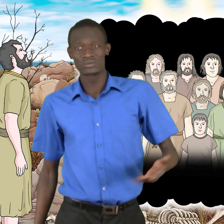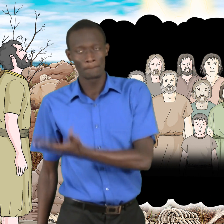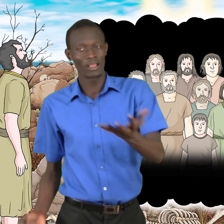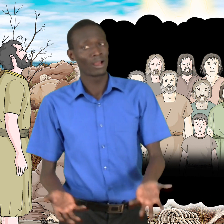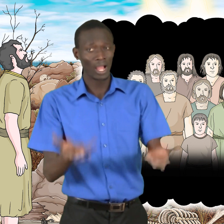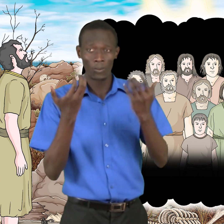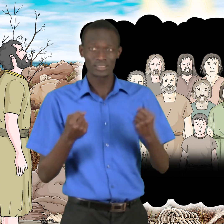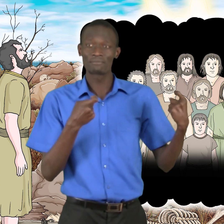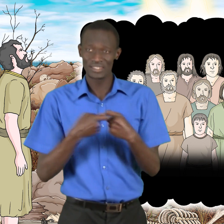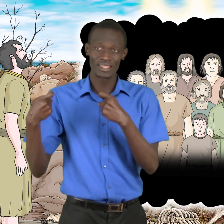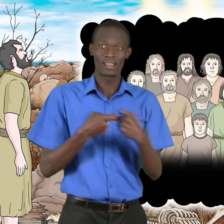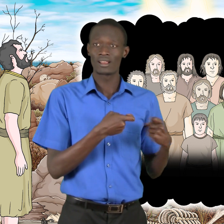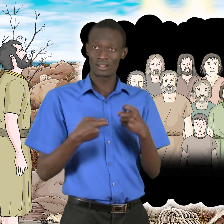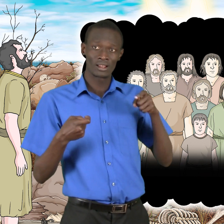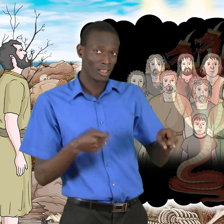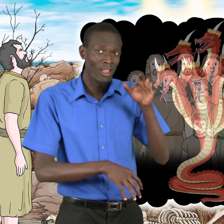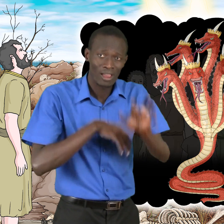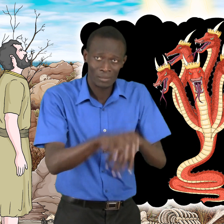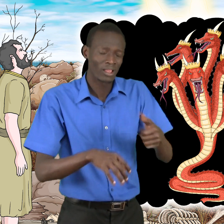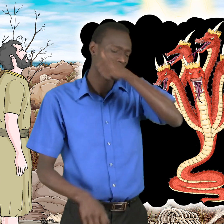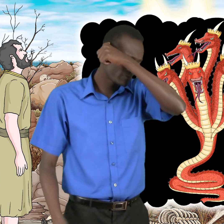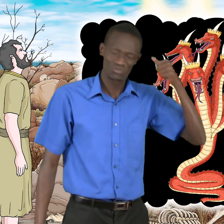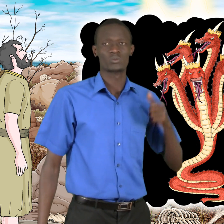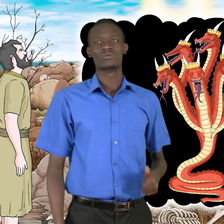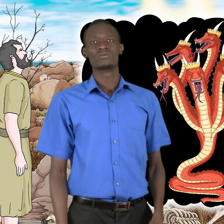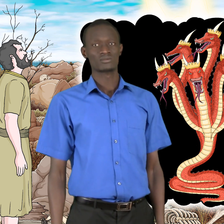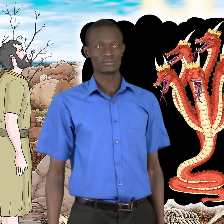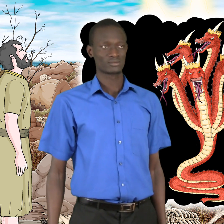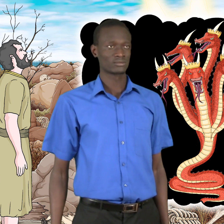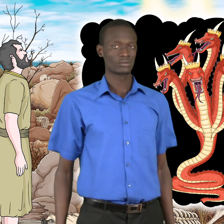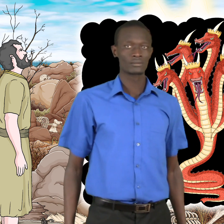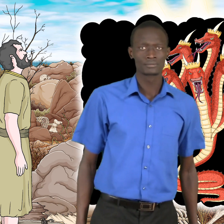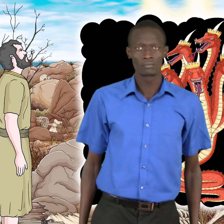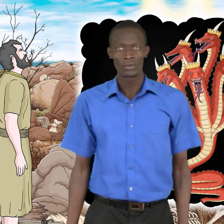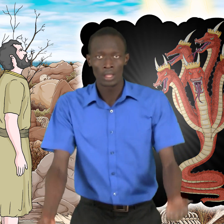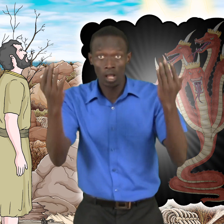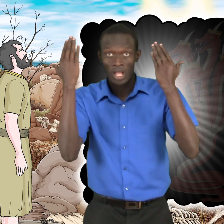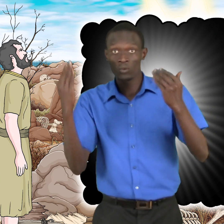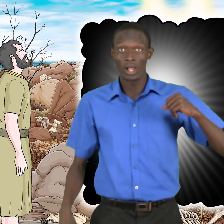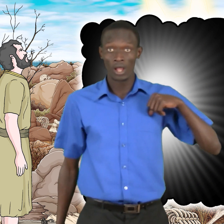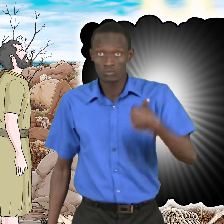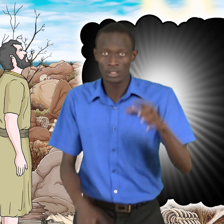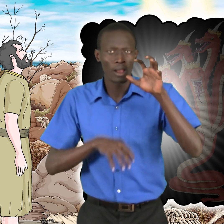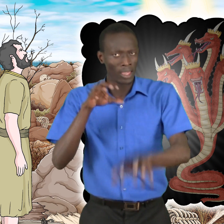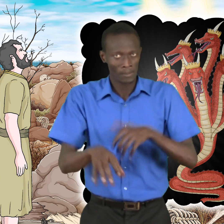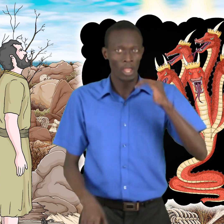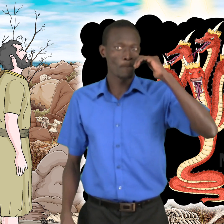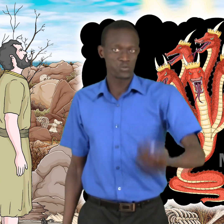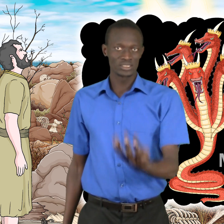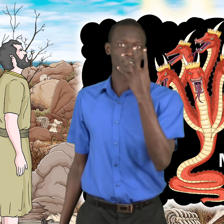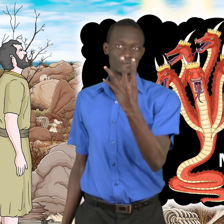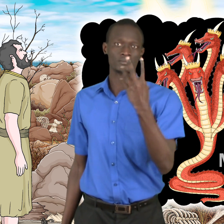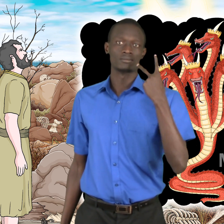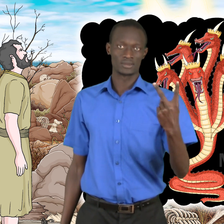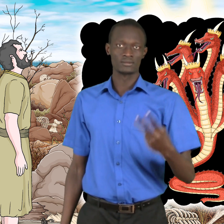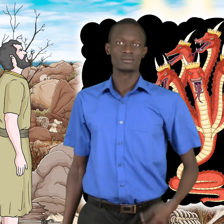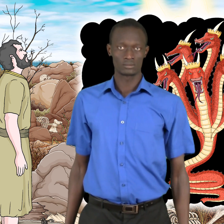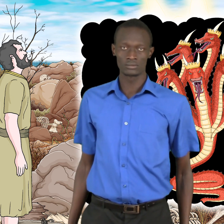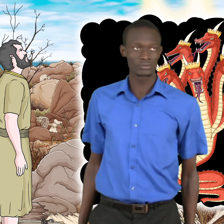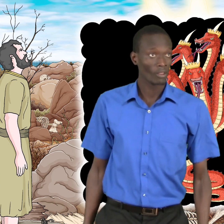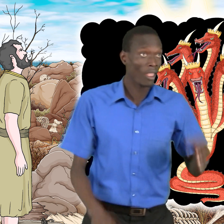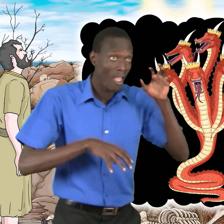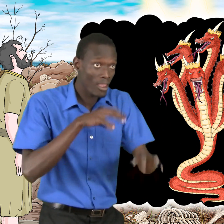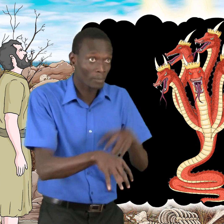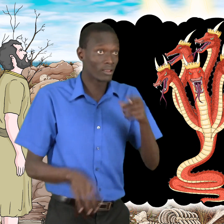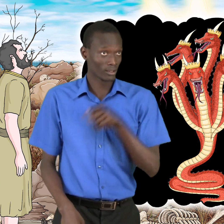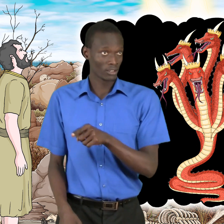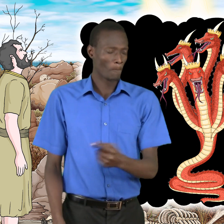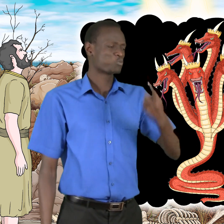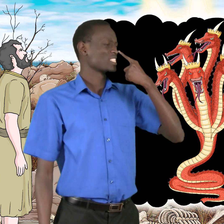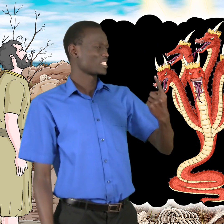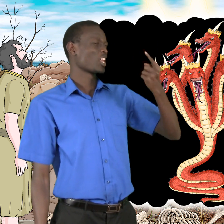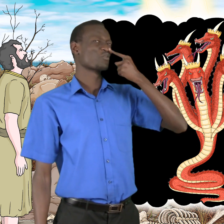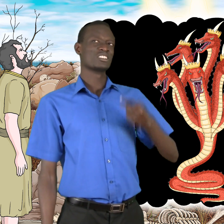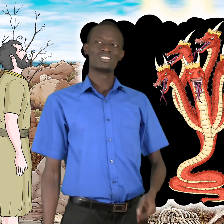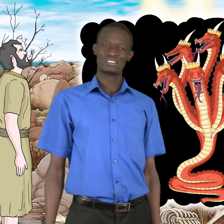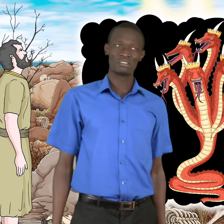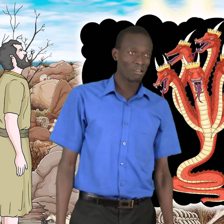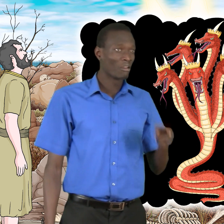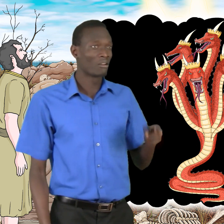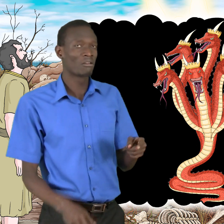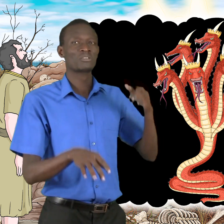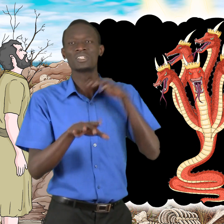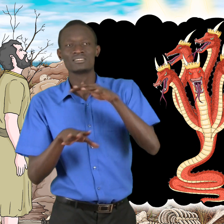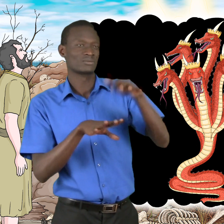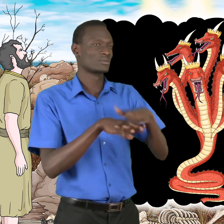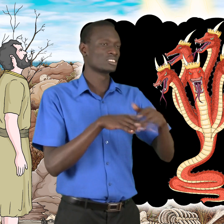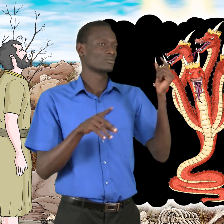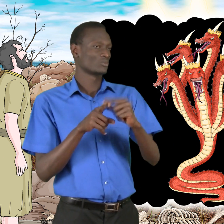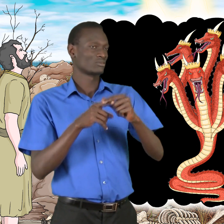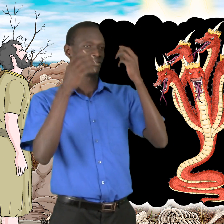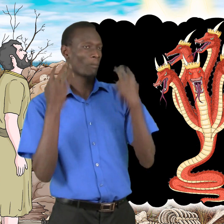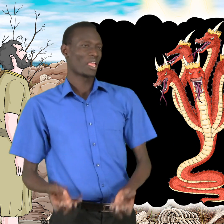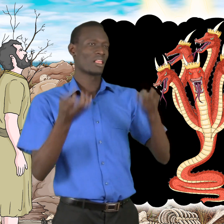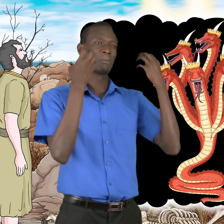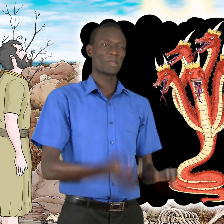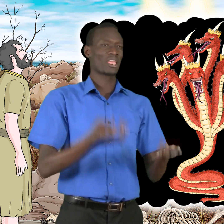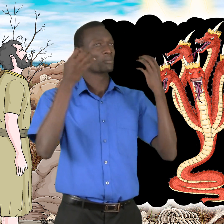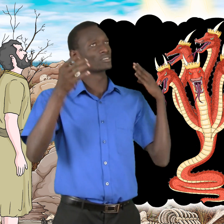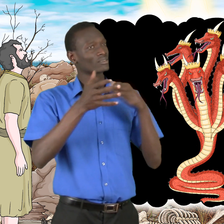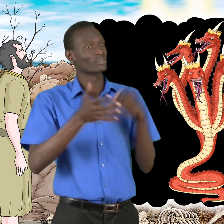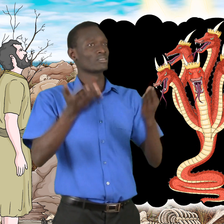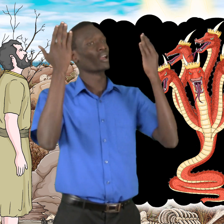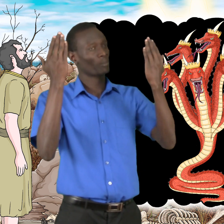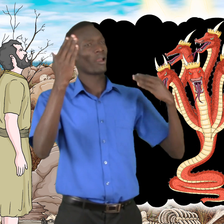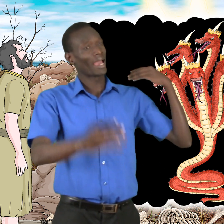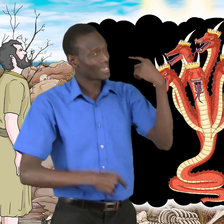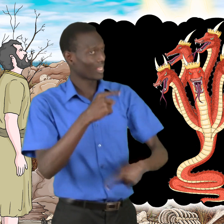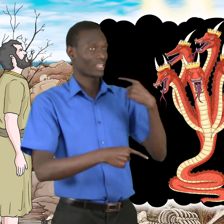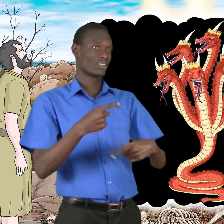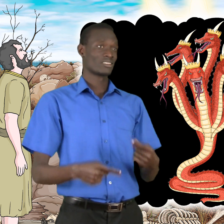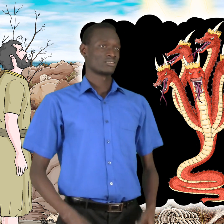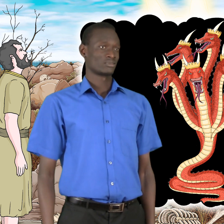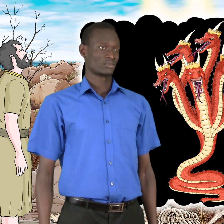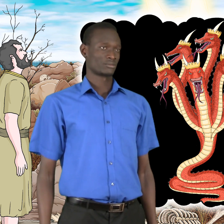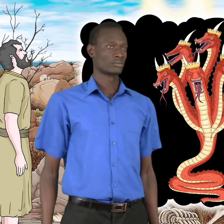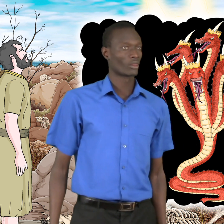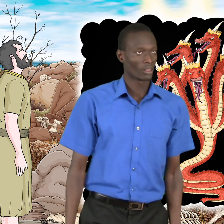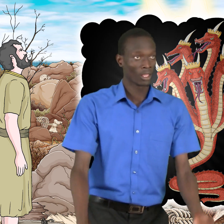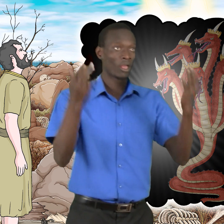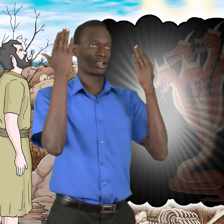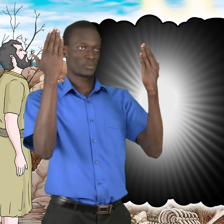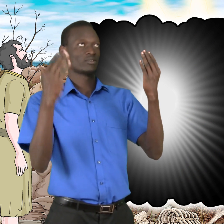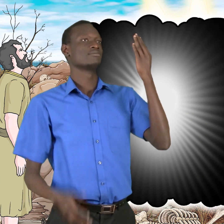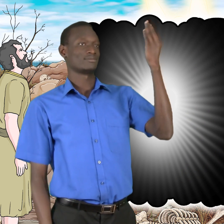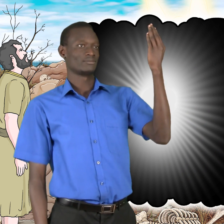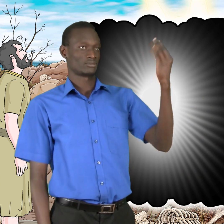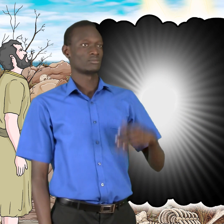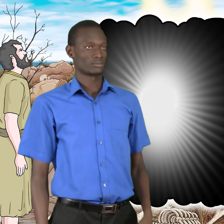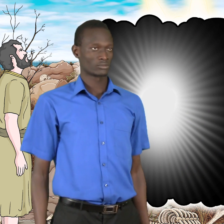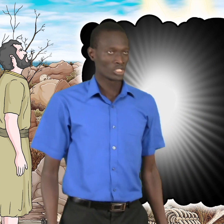The beast was given a mouth to speak arrogant and blasphemous words, and authority to act for 42 months.